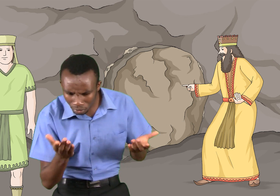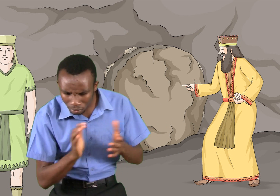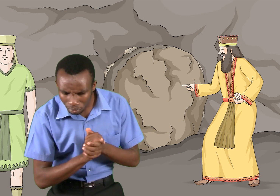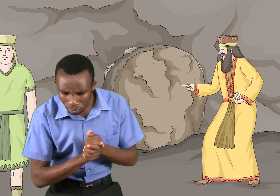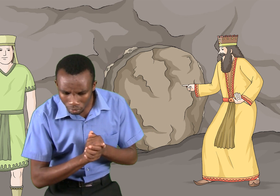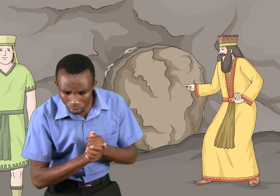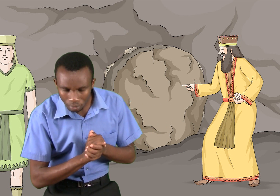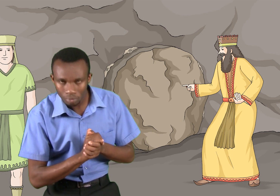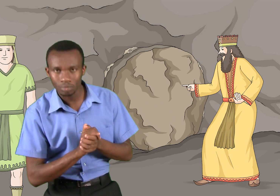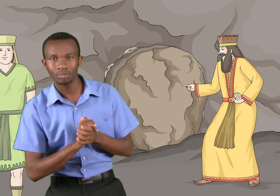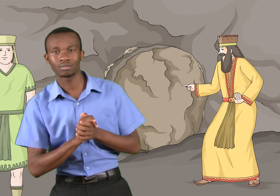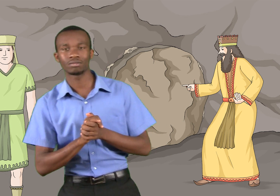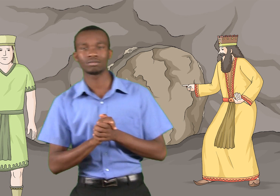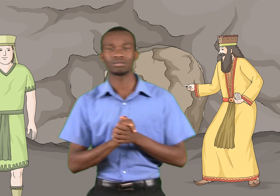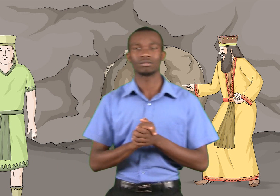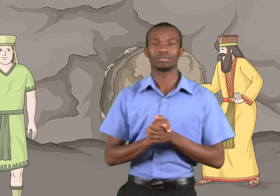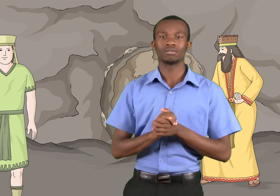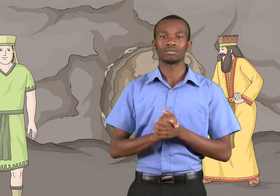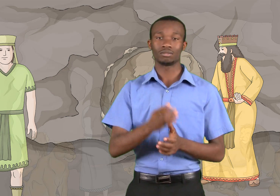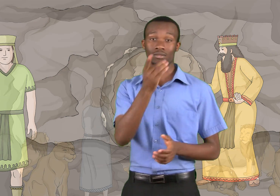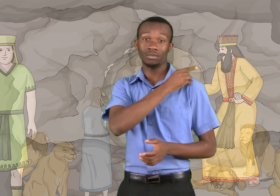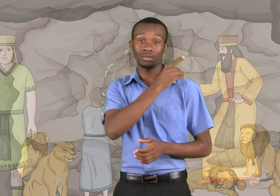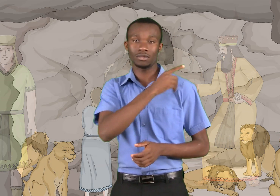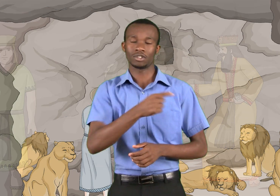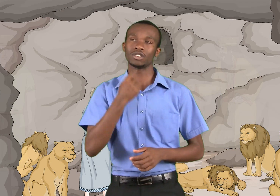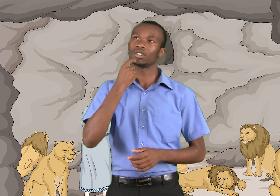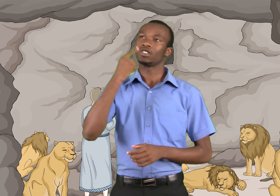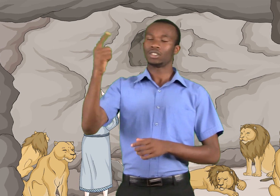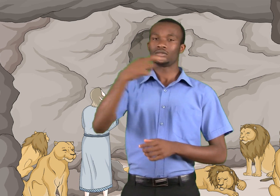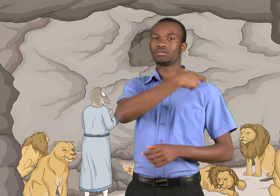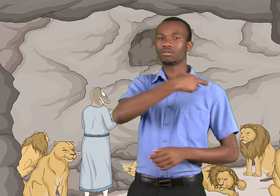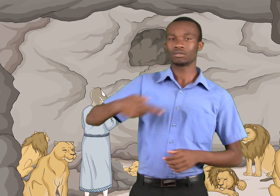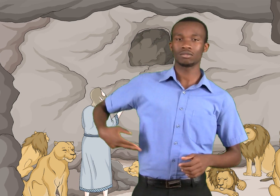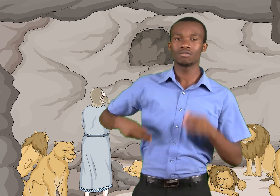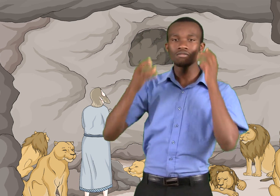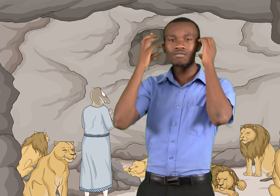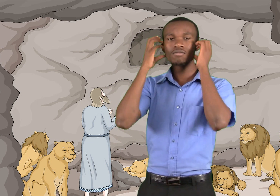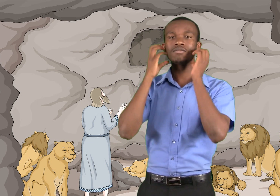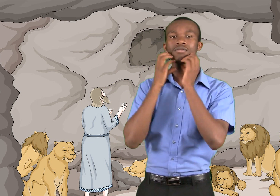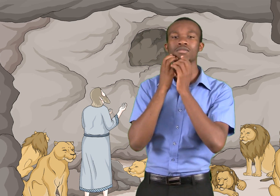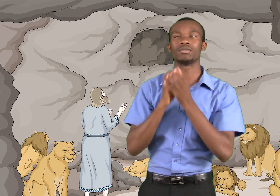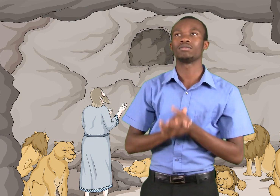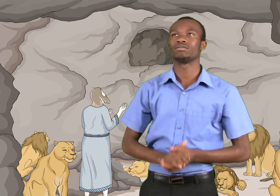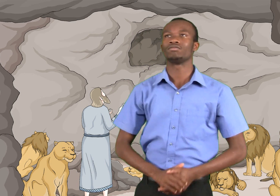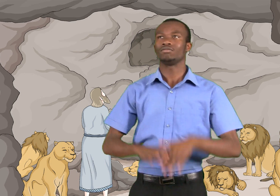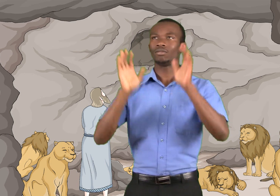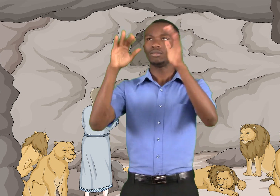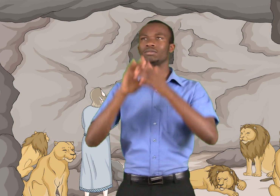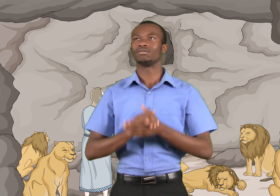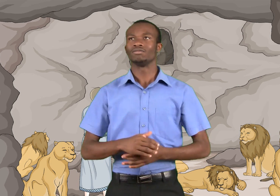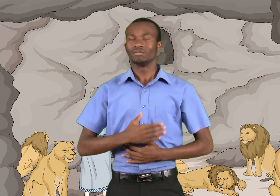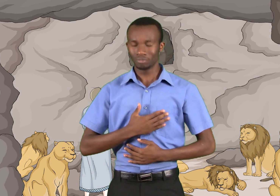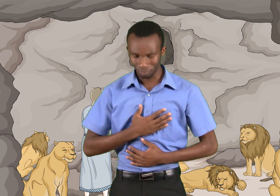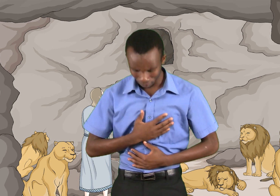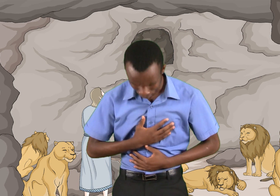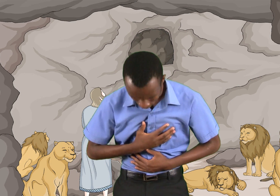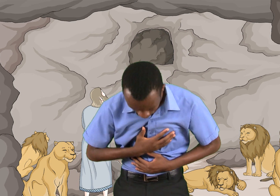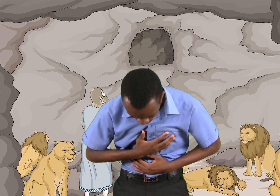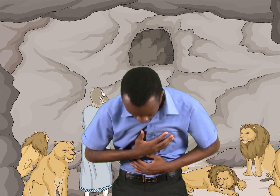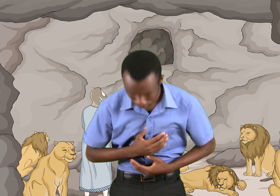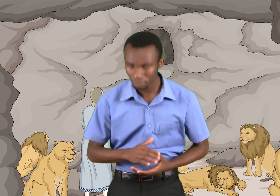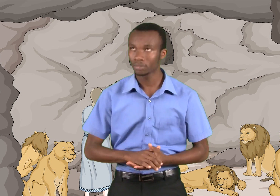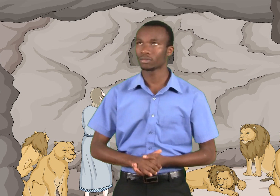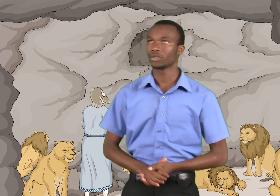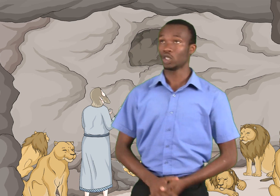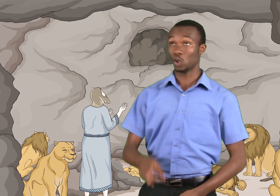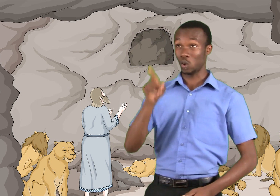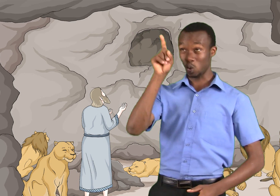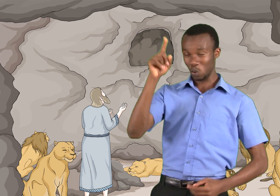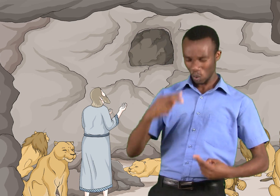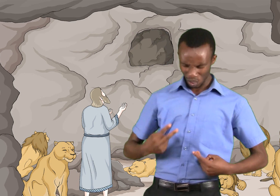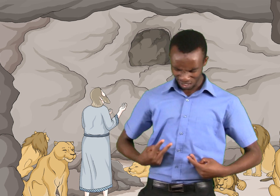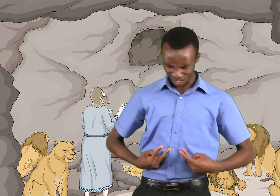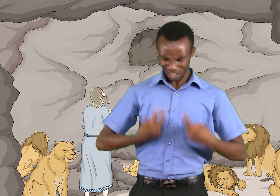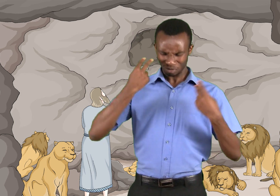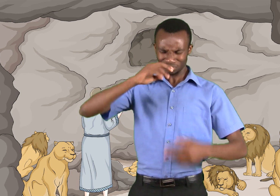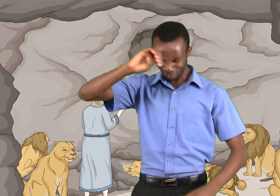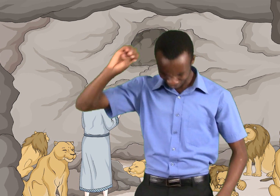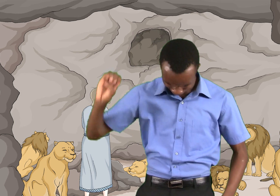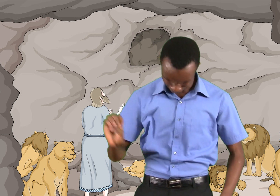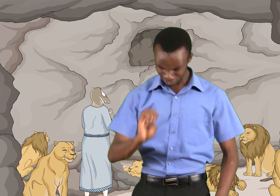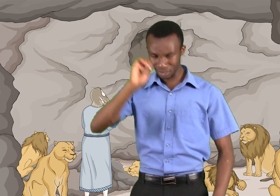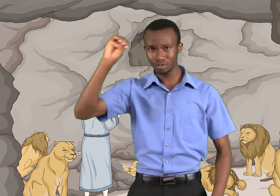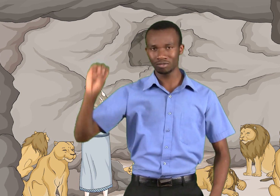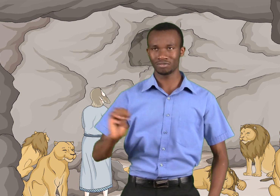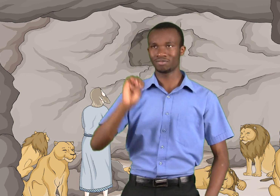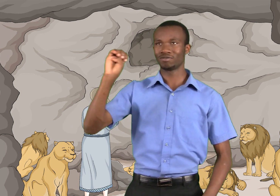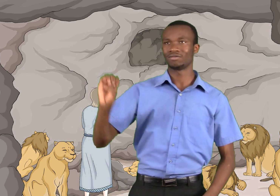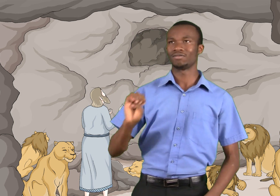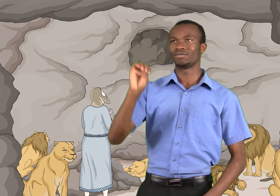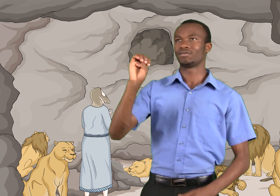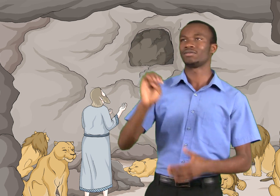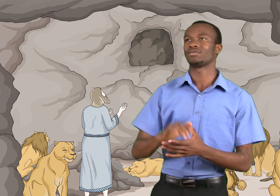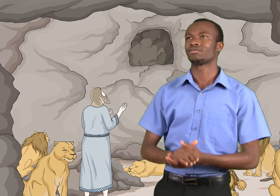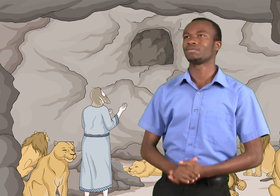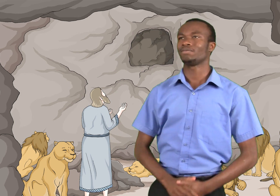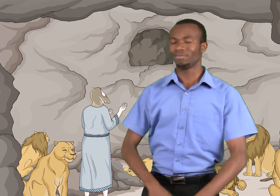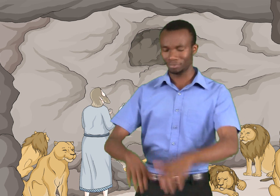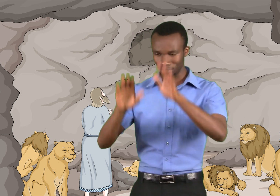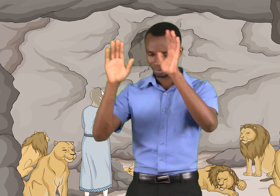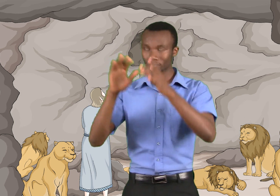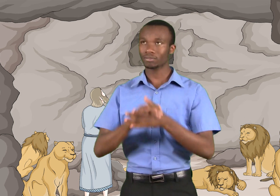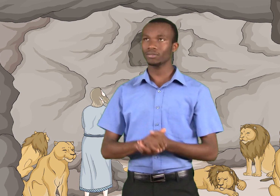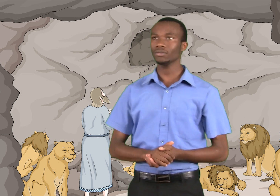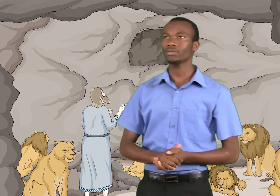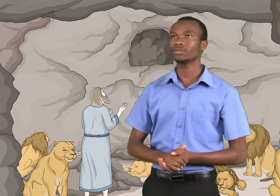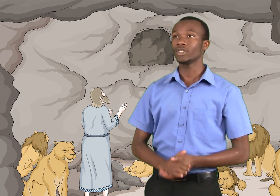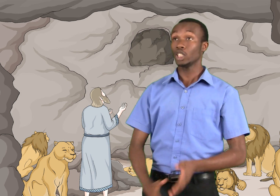Then Daniel replied, “O king, may you live forever!